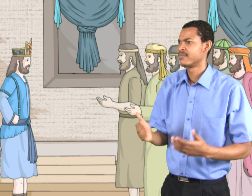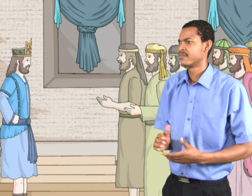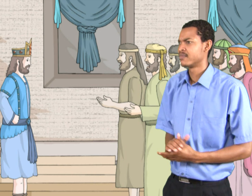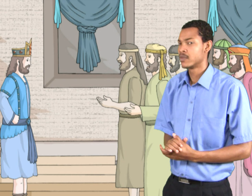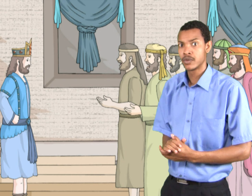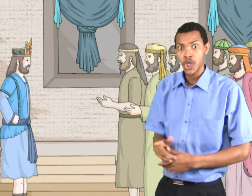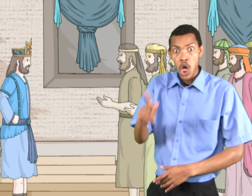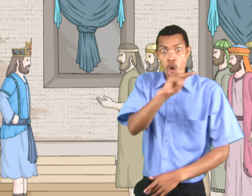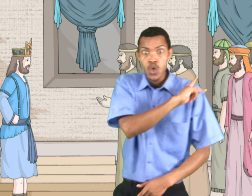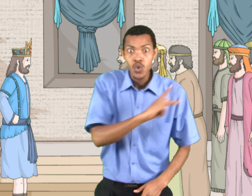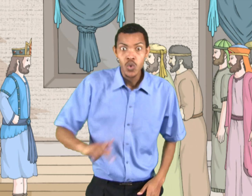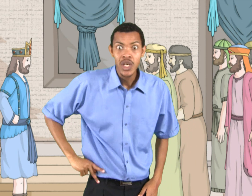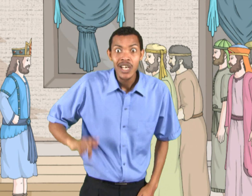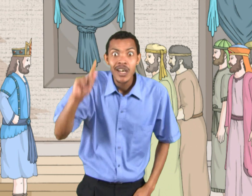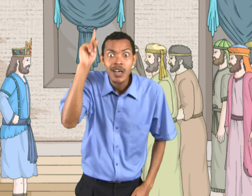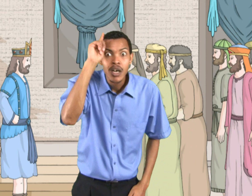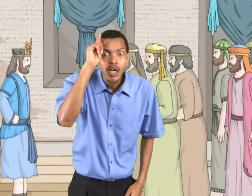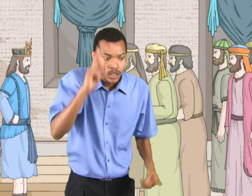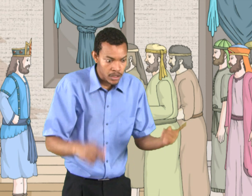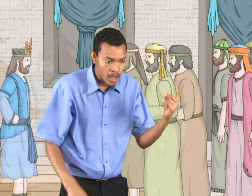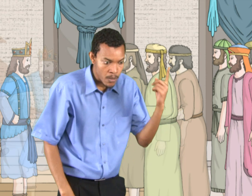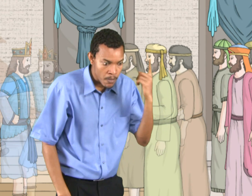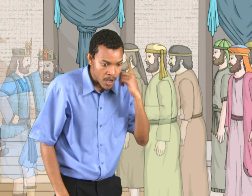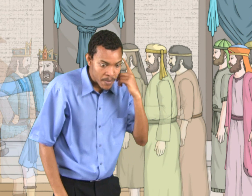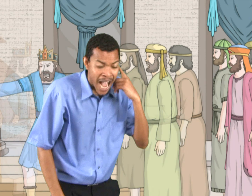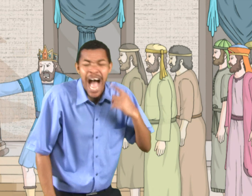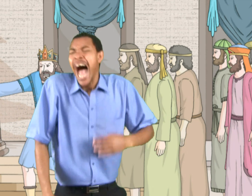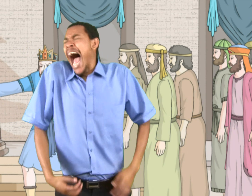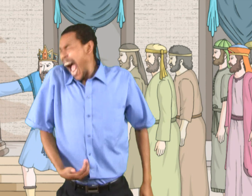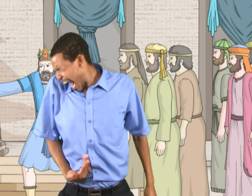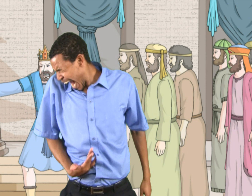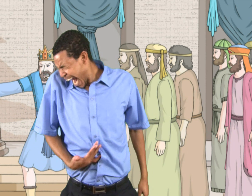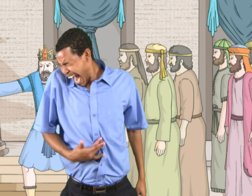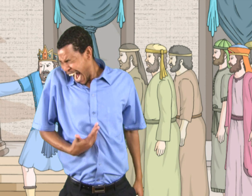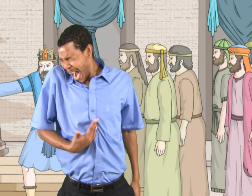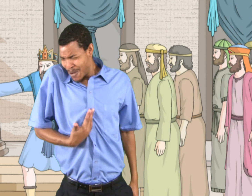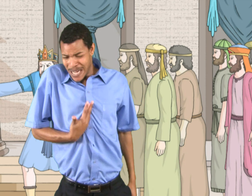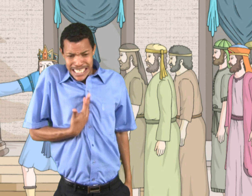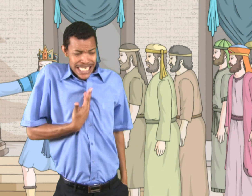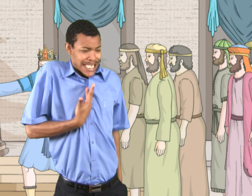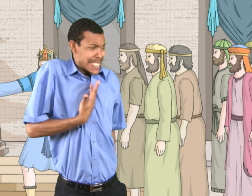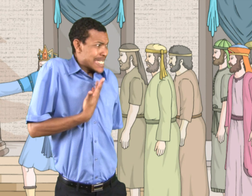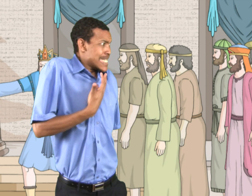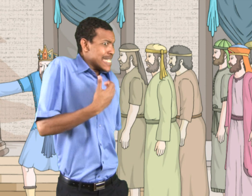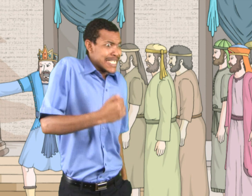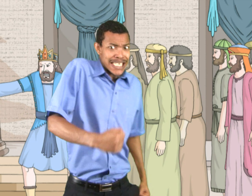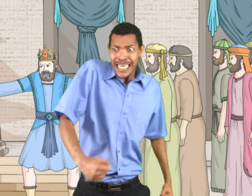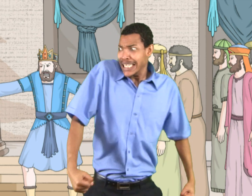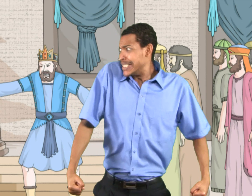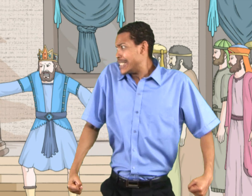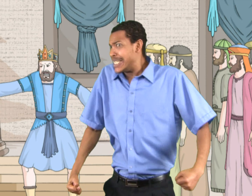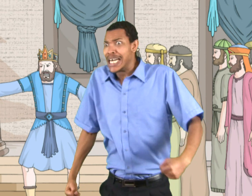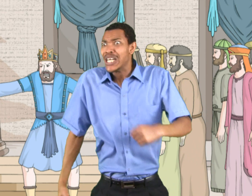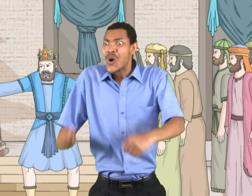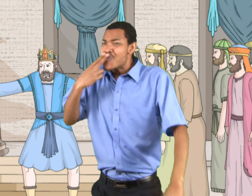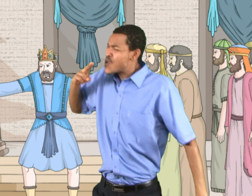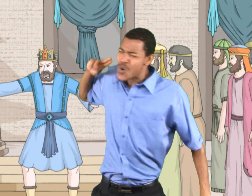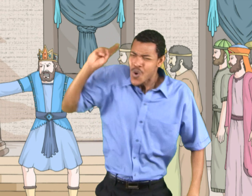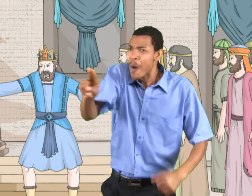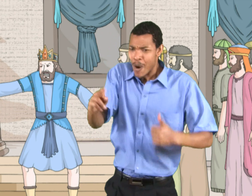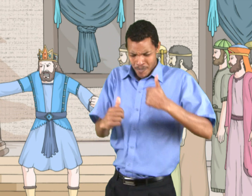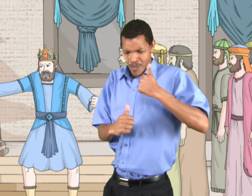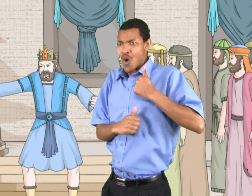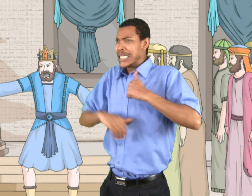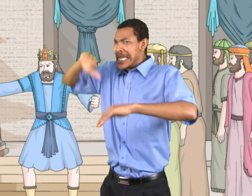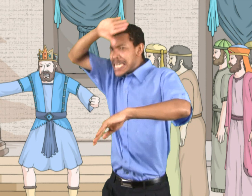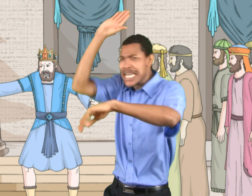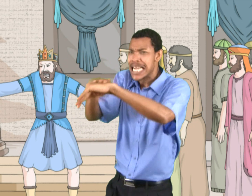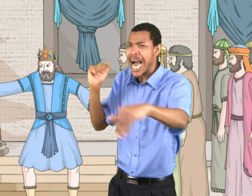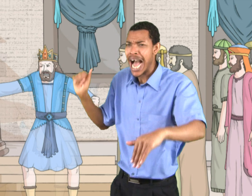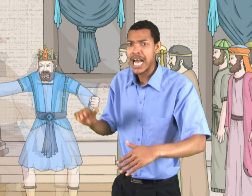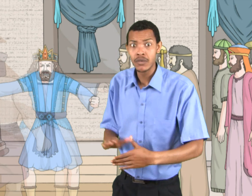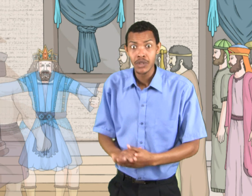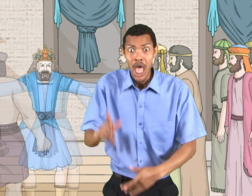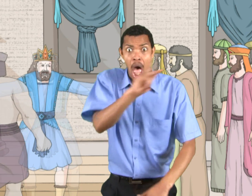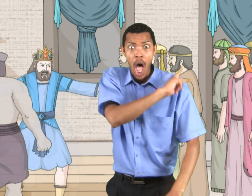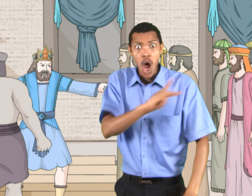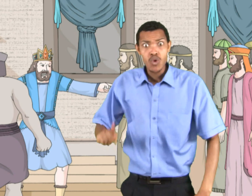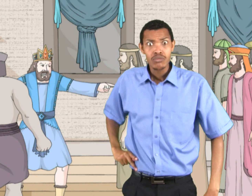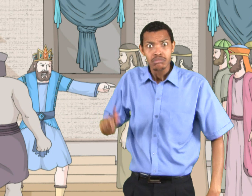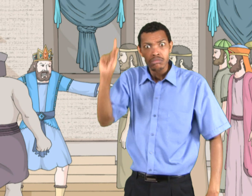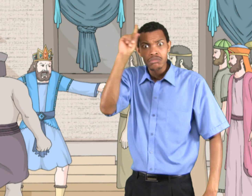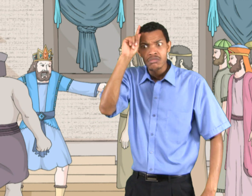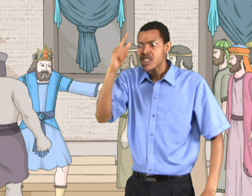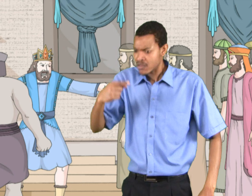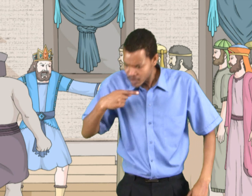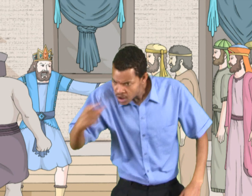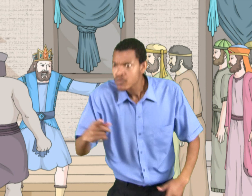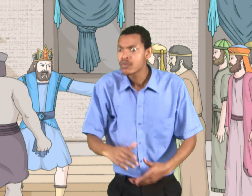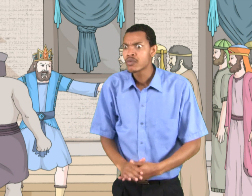At this, Nebuchadnezzar was filled with rage, and the expression on his face changed toward Shadrach, Meshach, and Abednego.